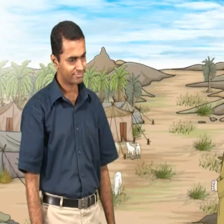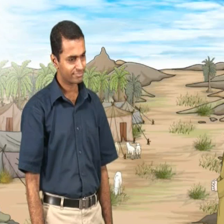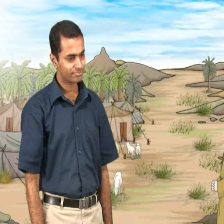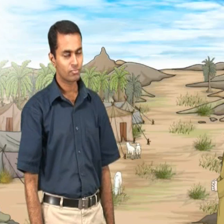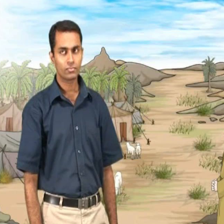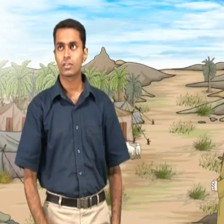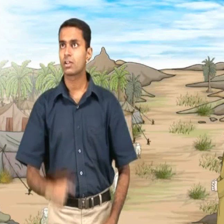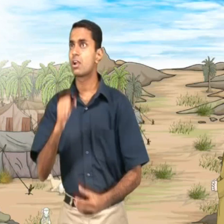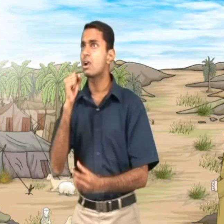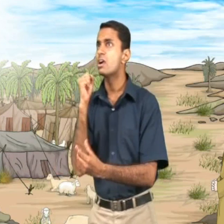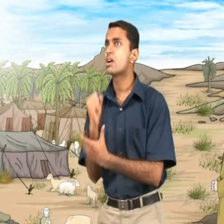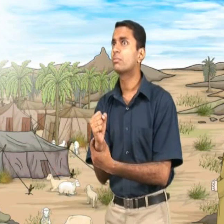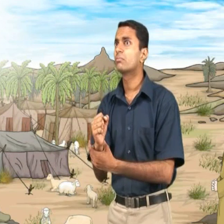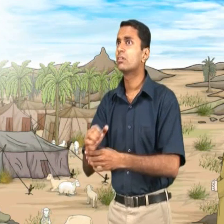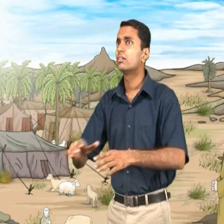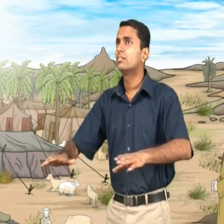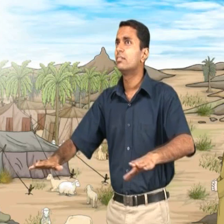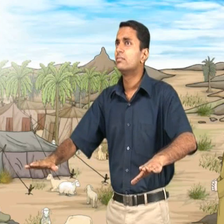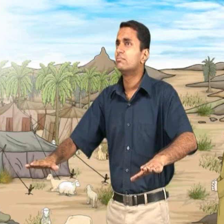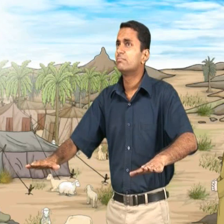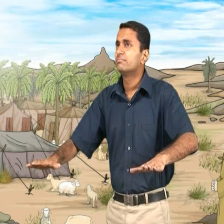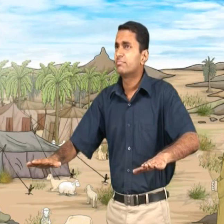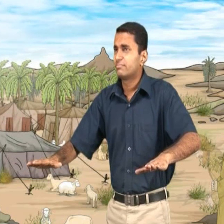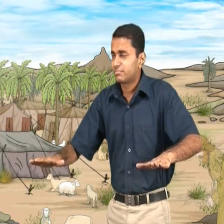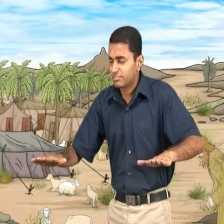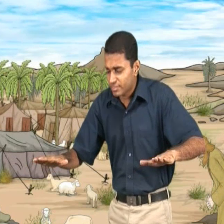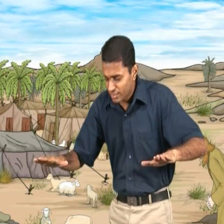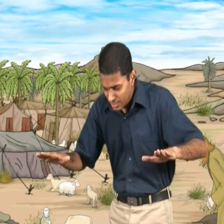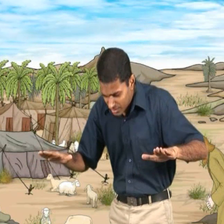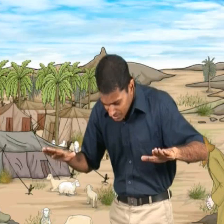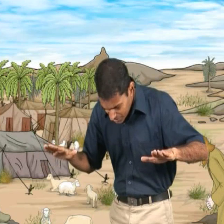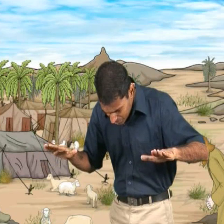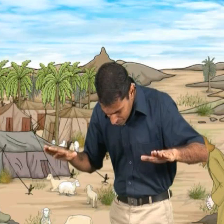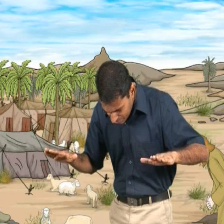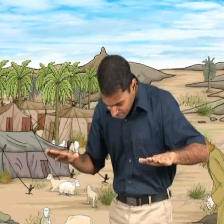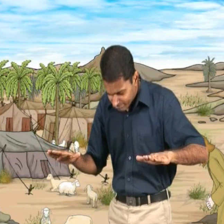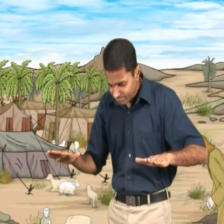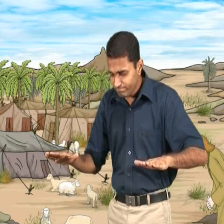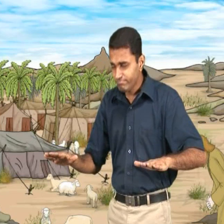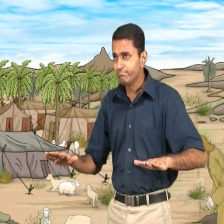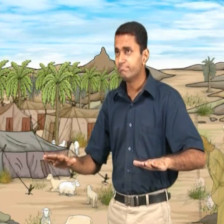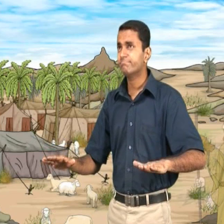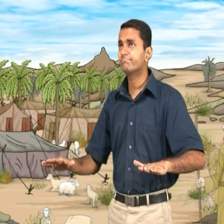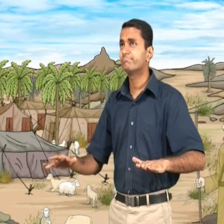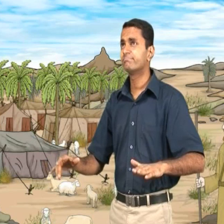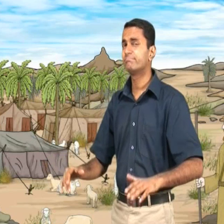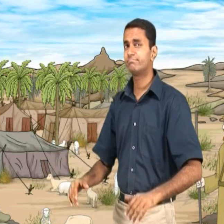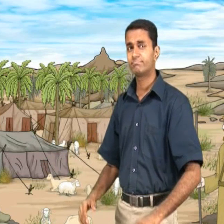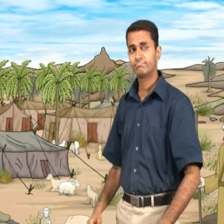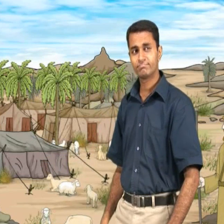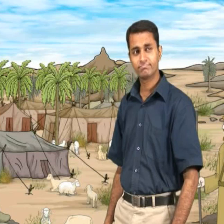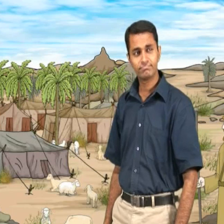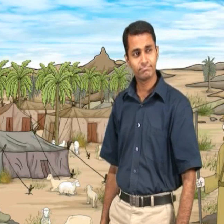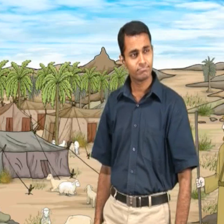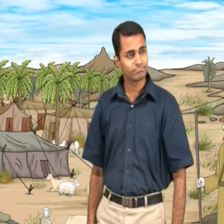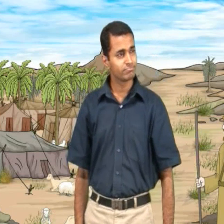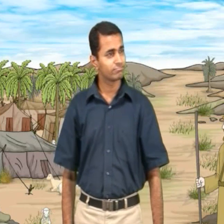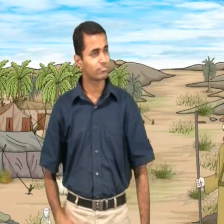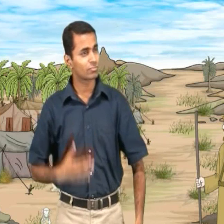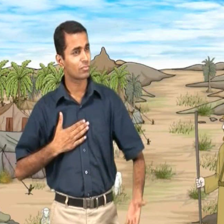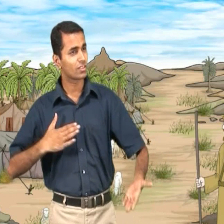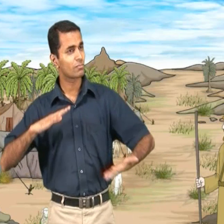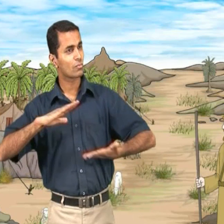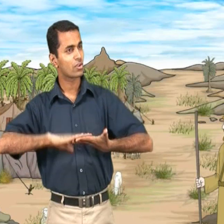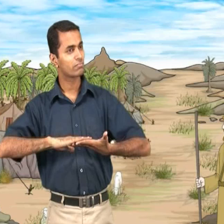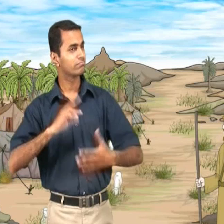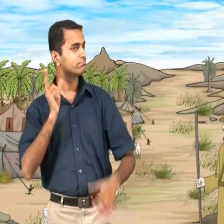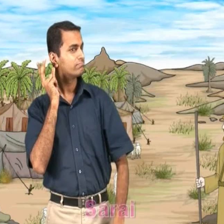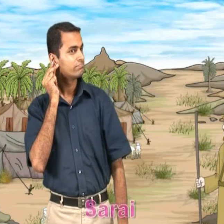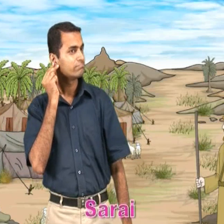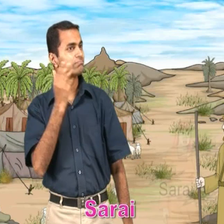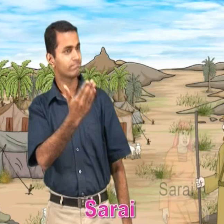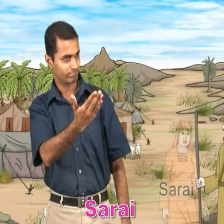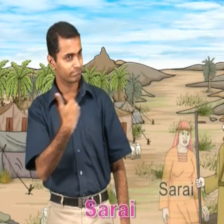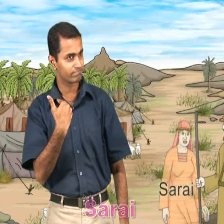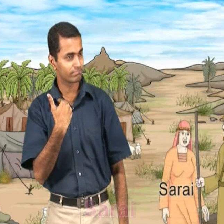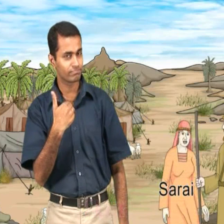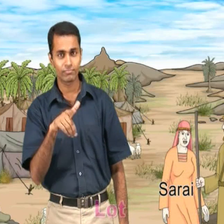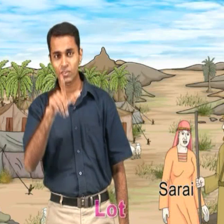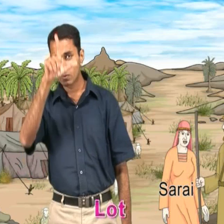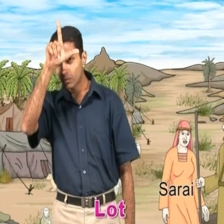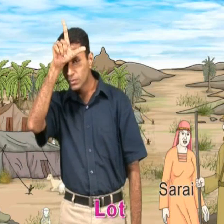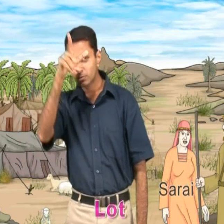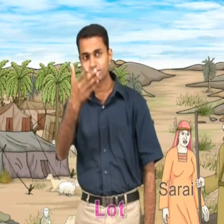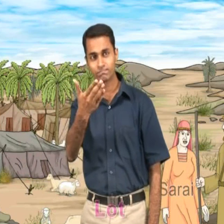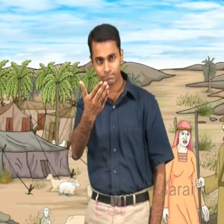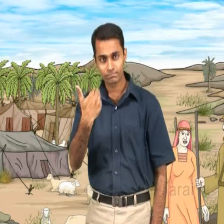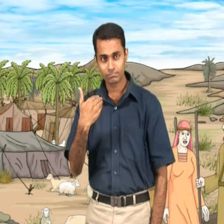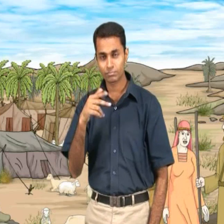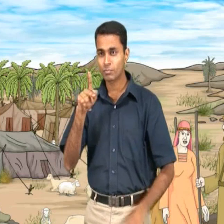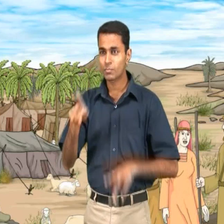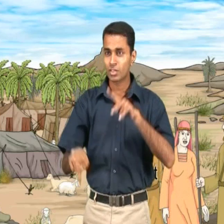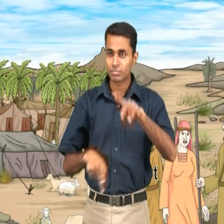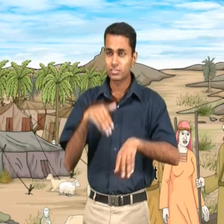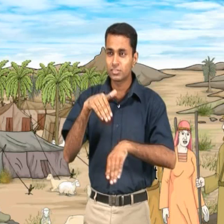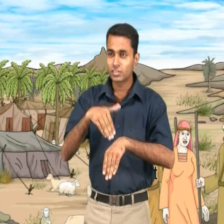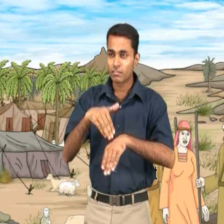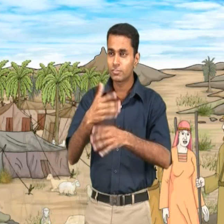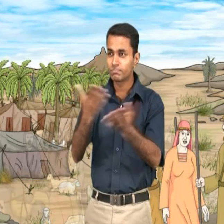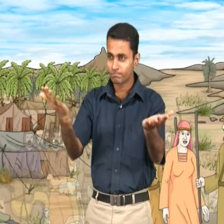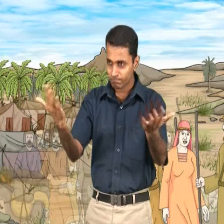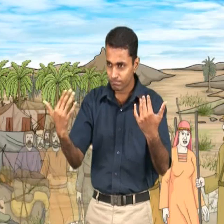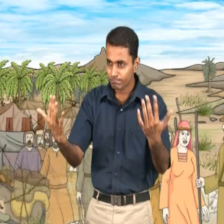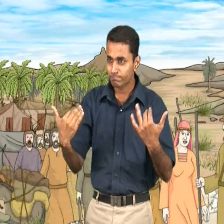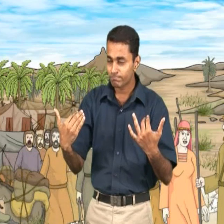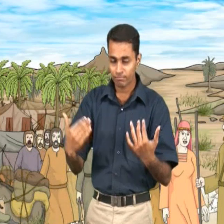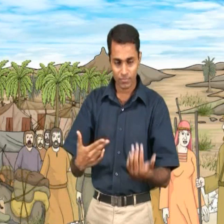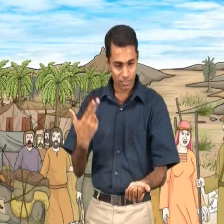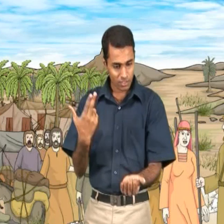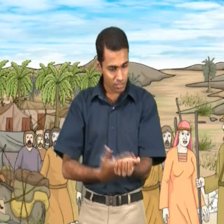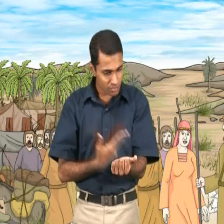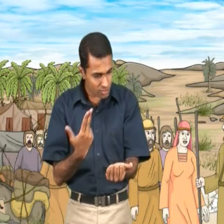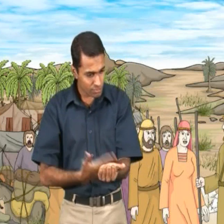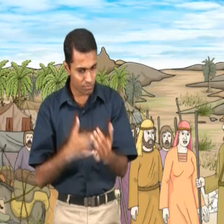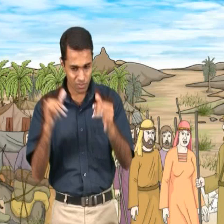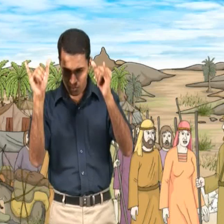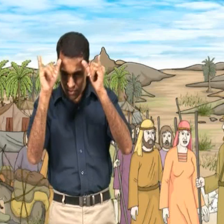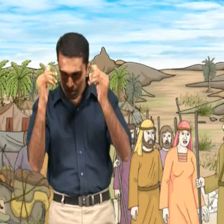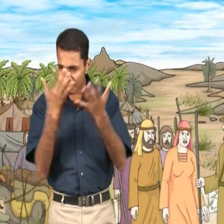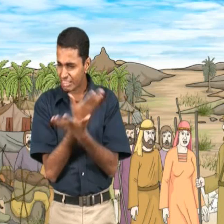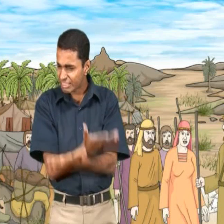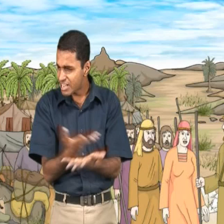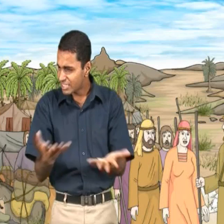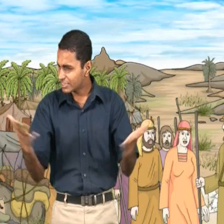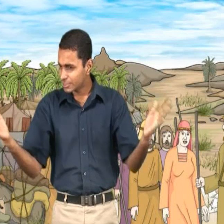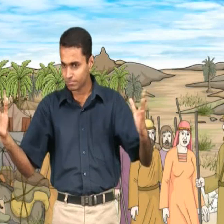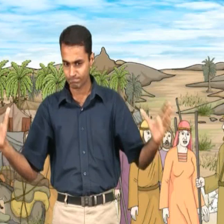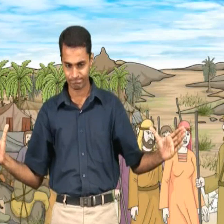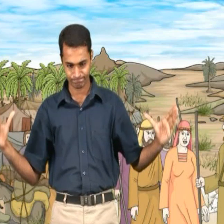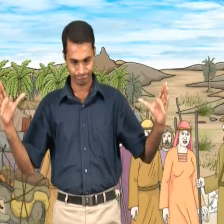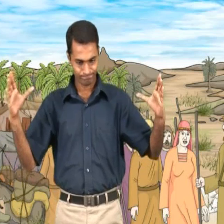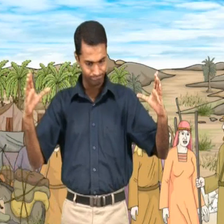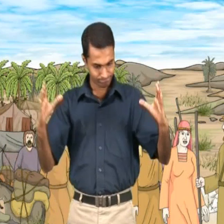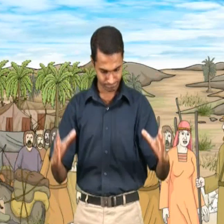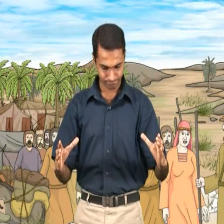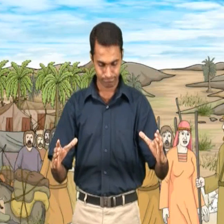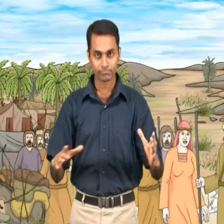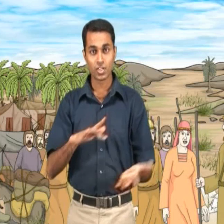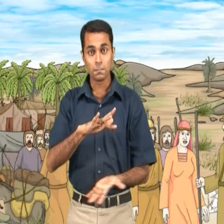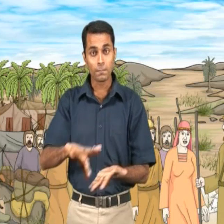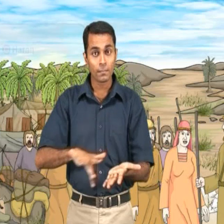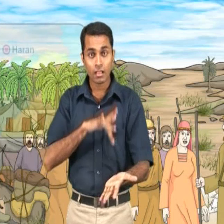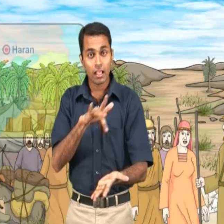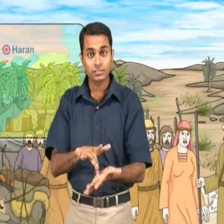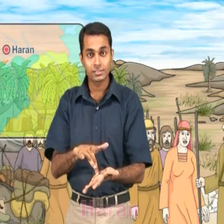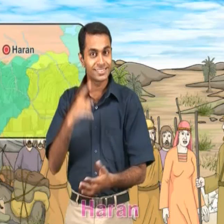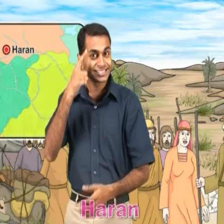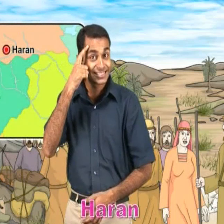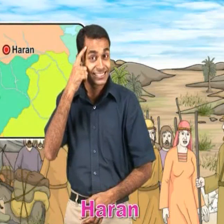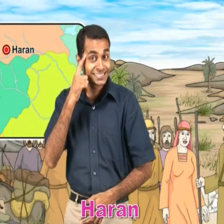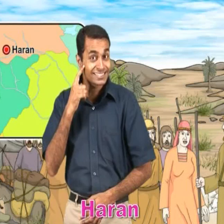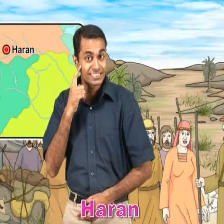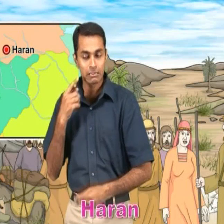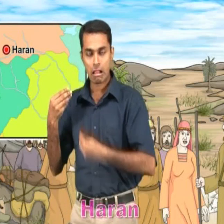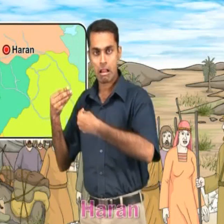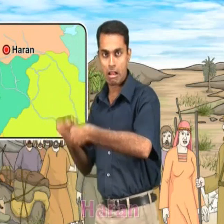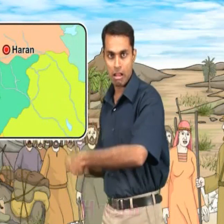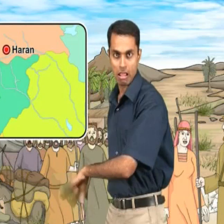So Abram departed, as the LORD had directed him, and Lot went with him.